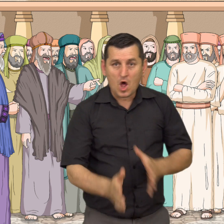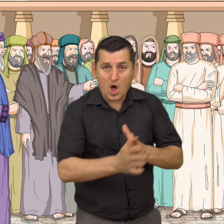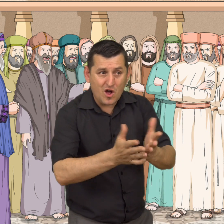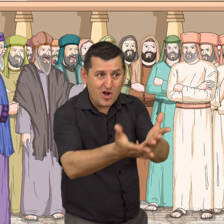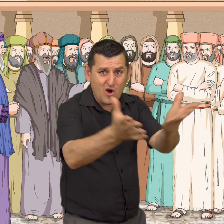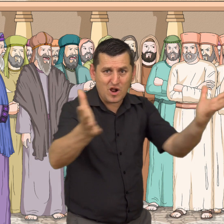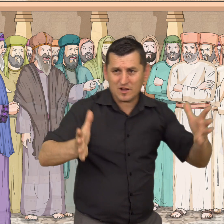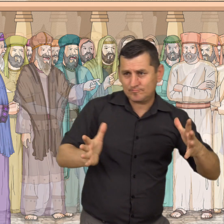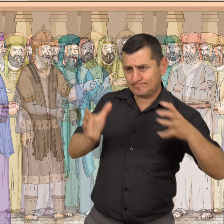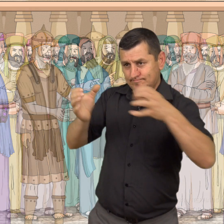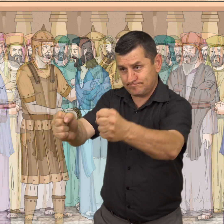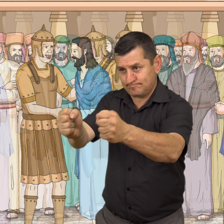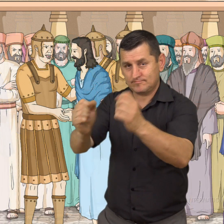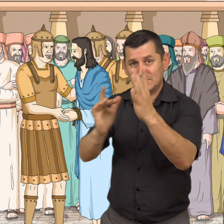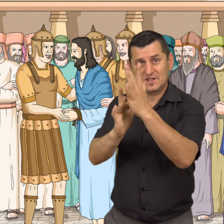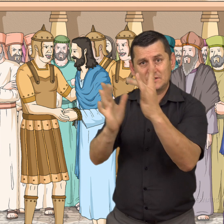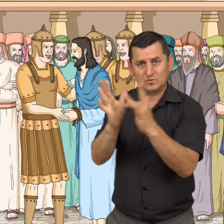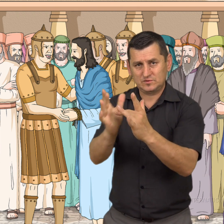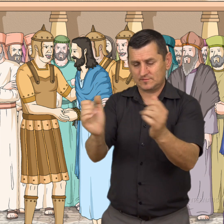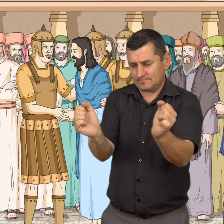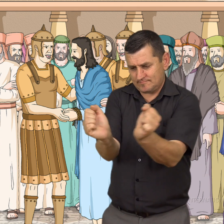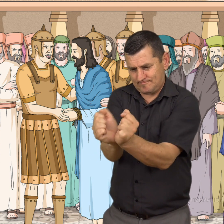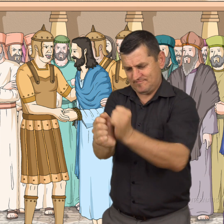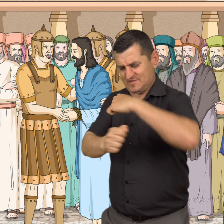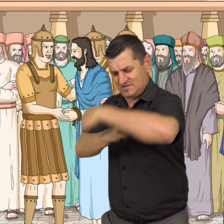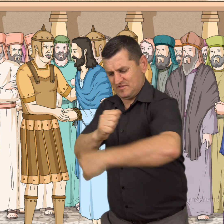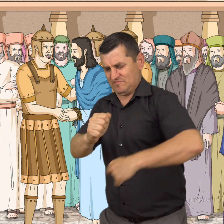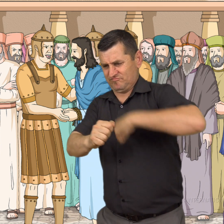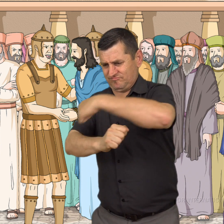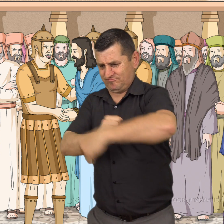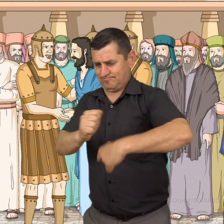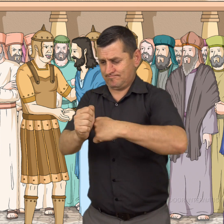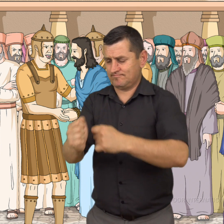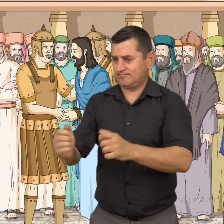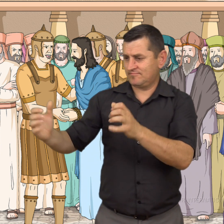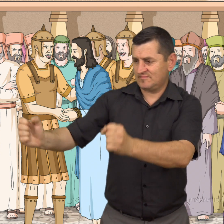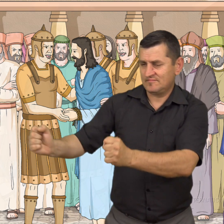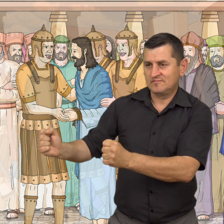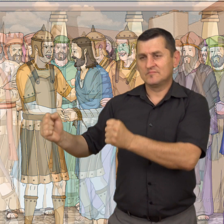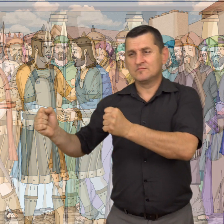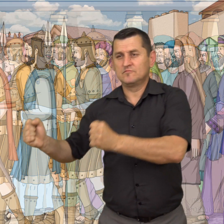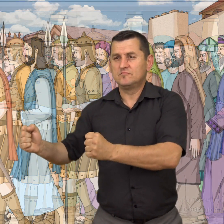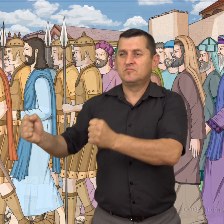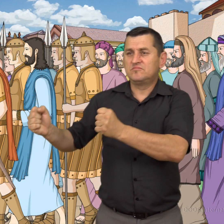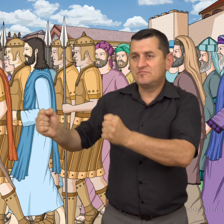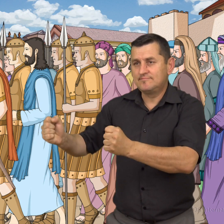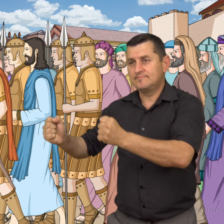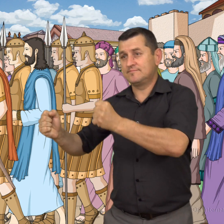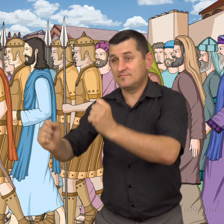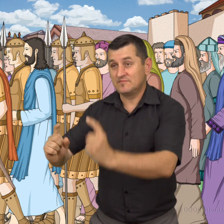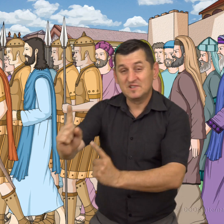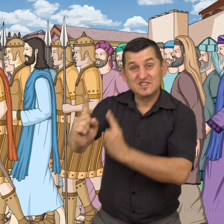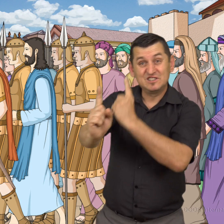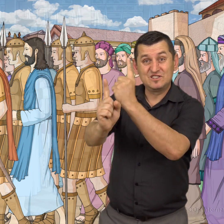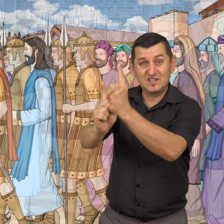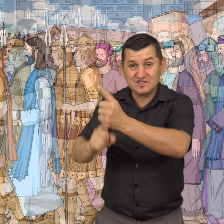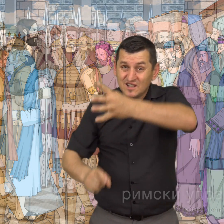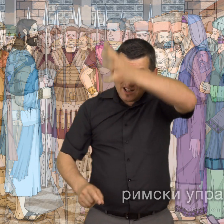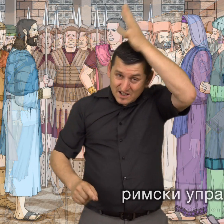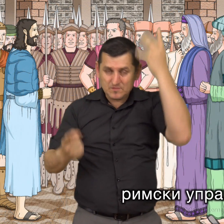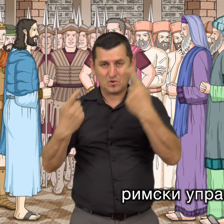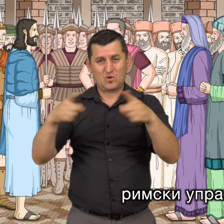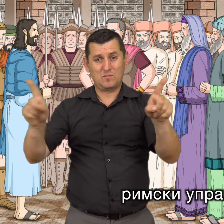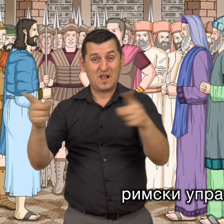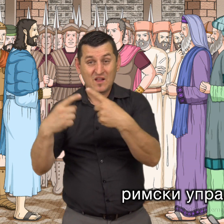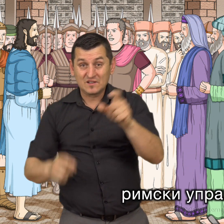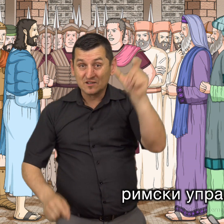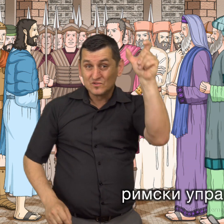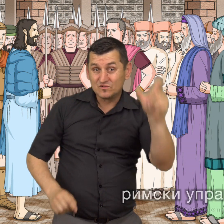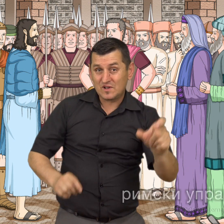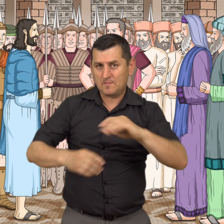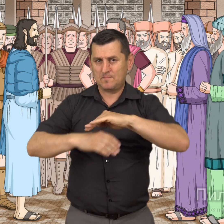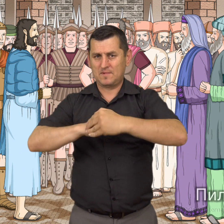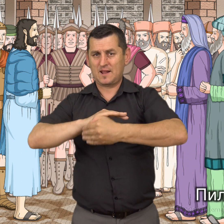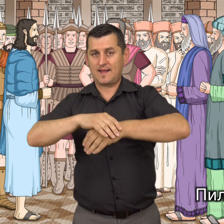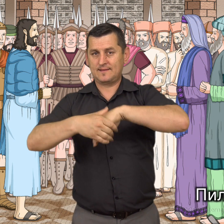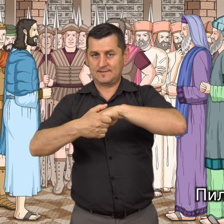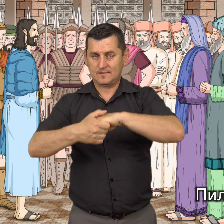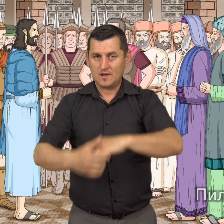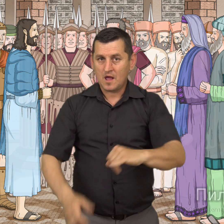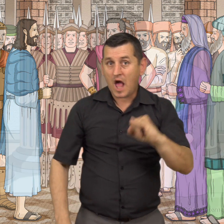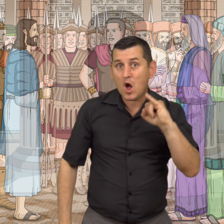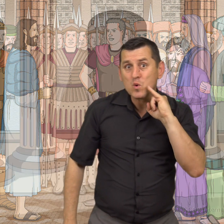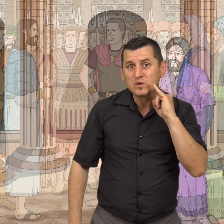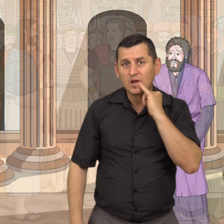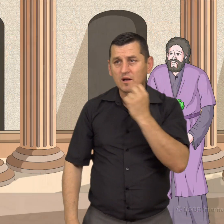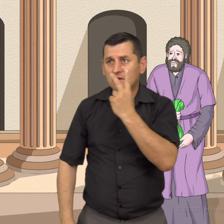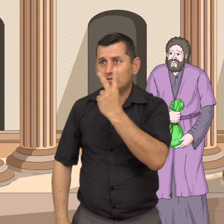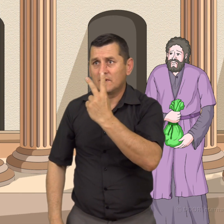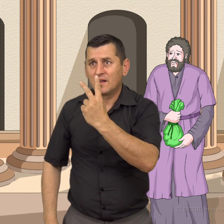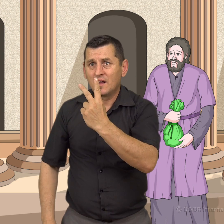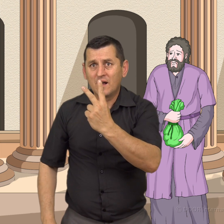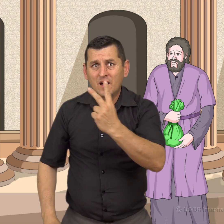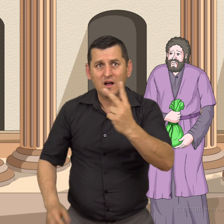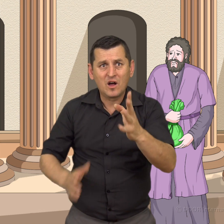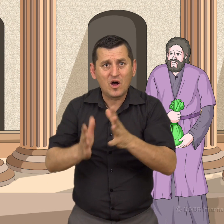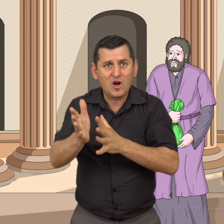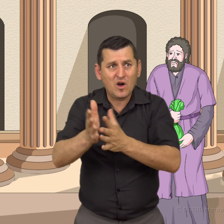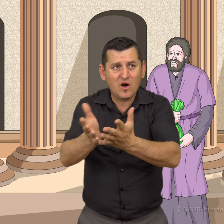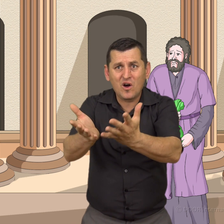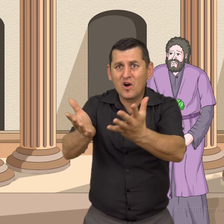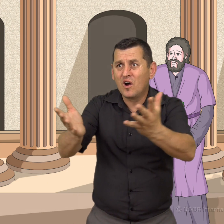They bound Him, led Him away, and handed Him over to Pilate the governor.